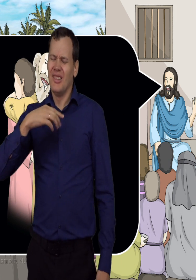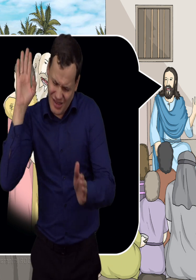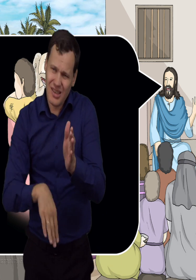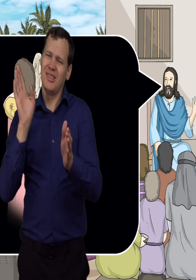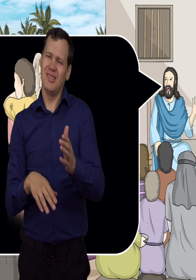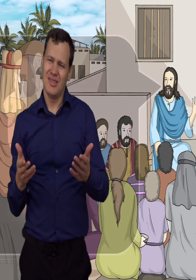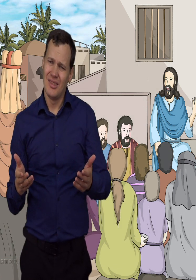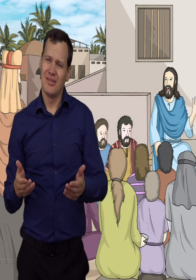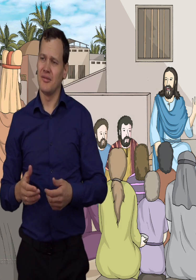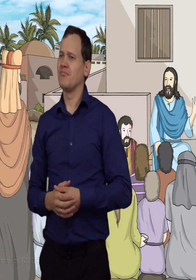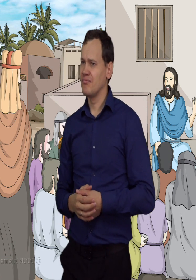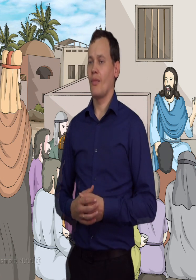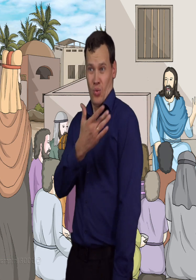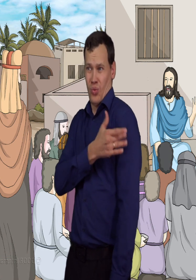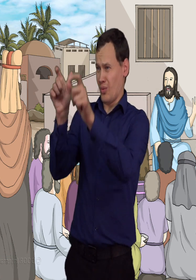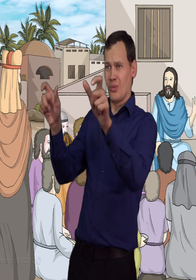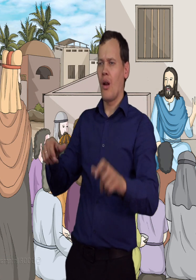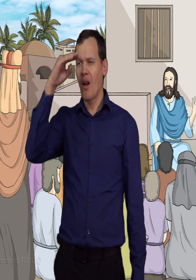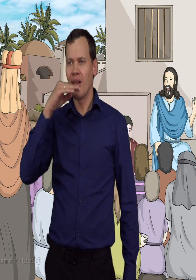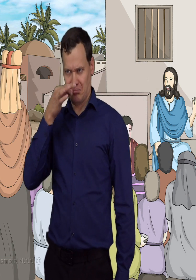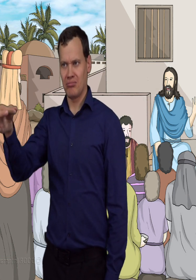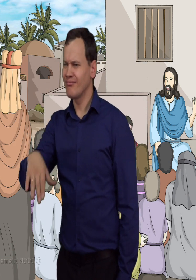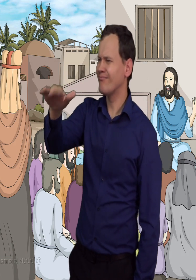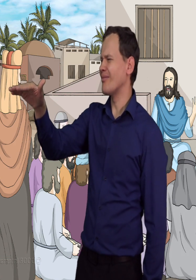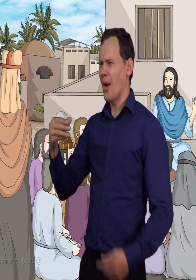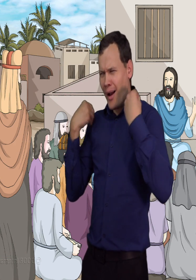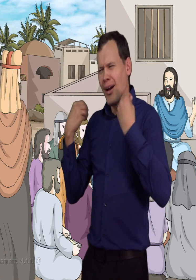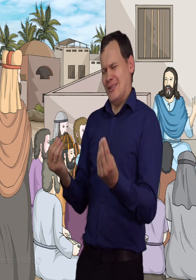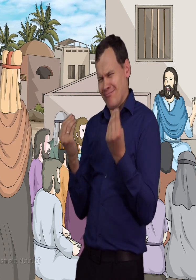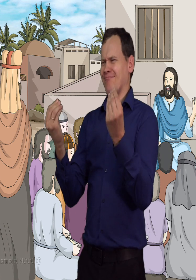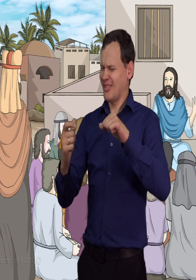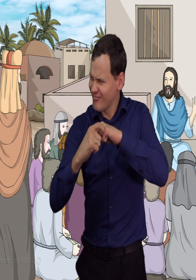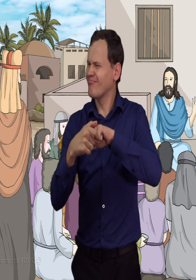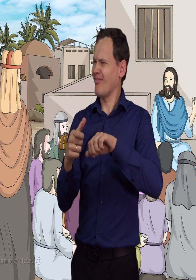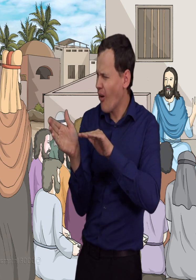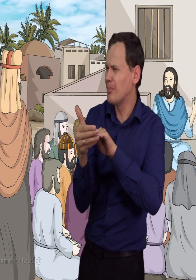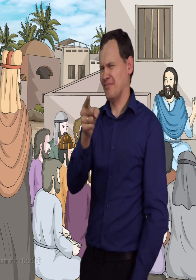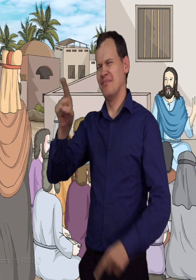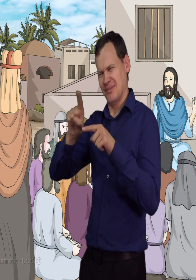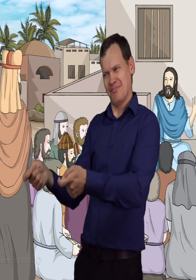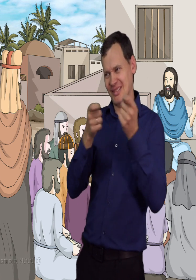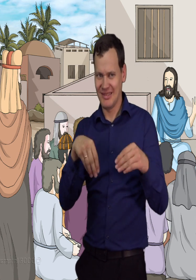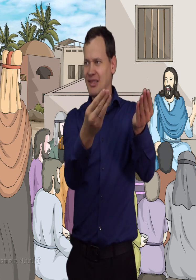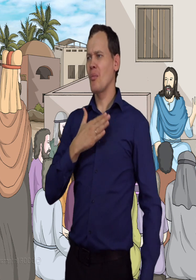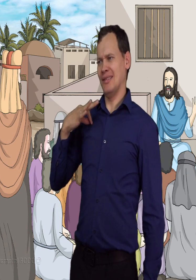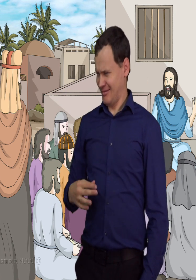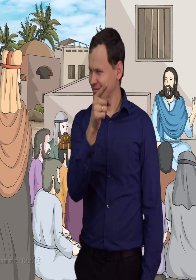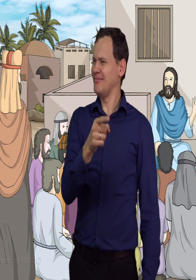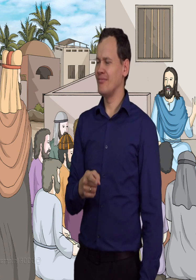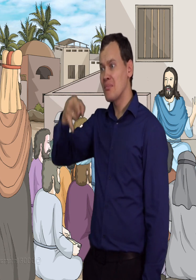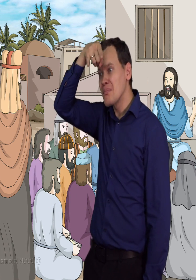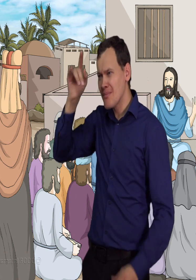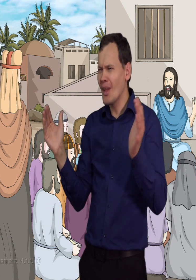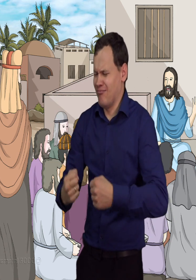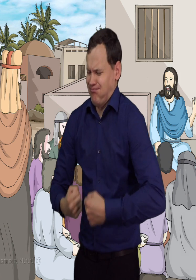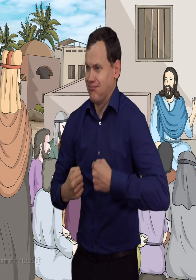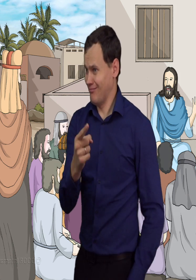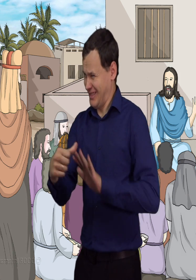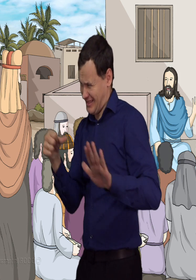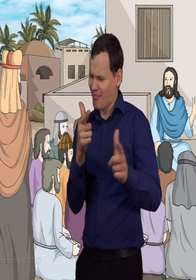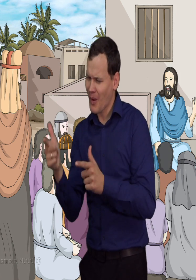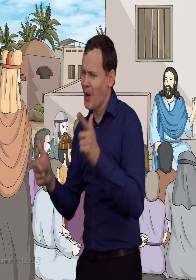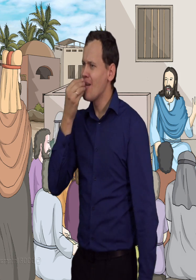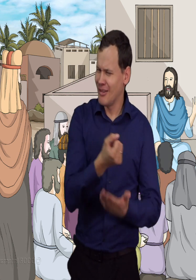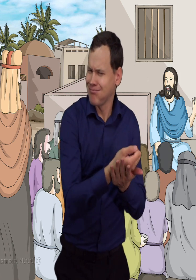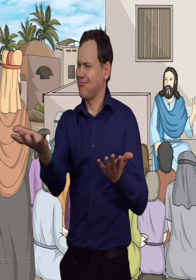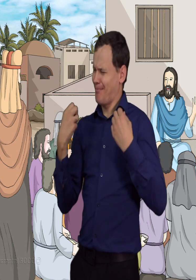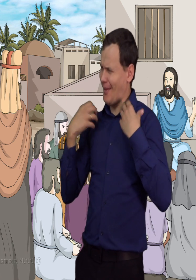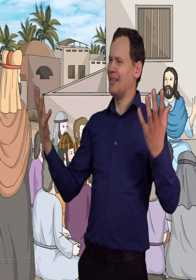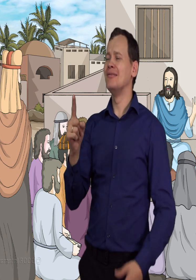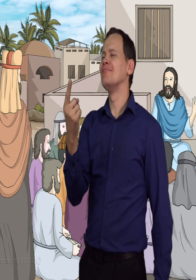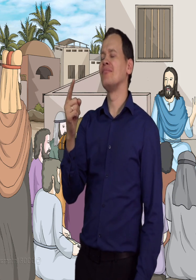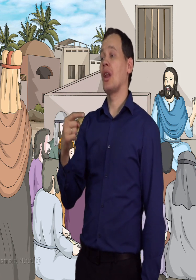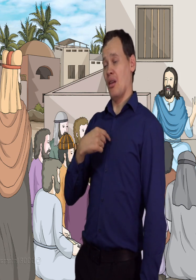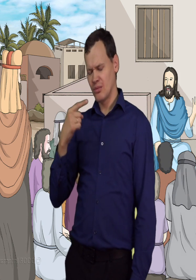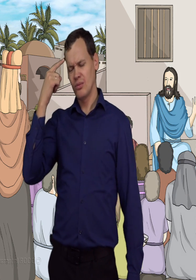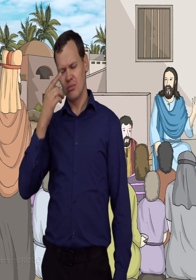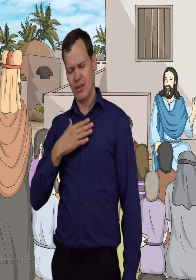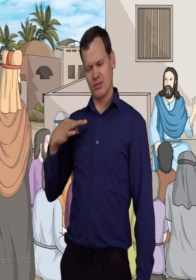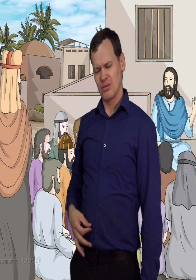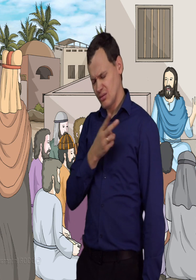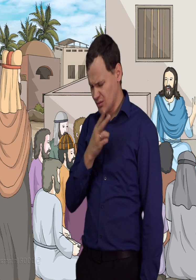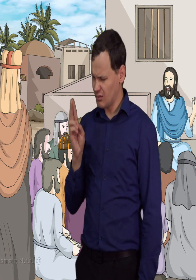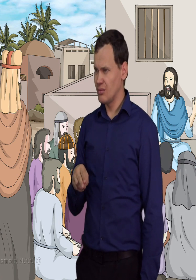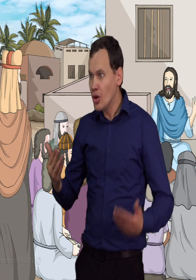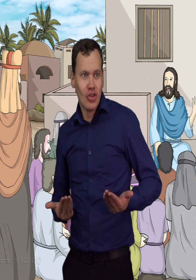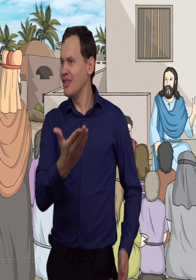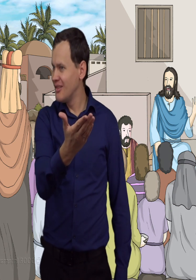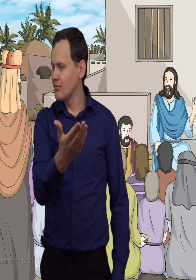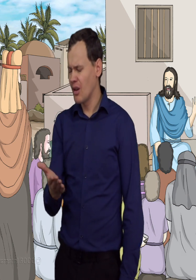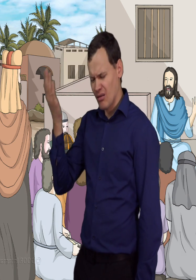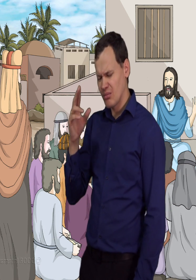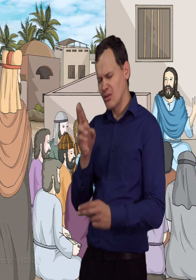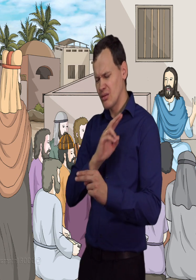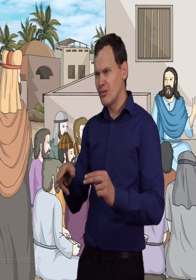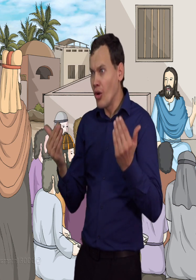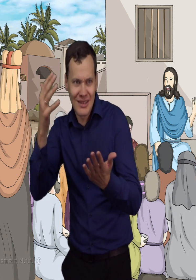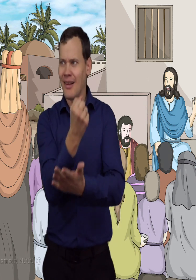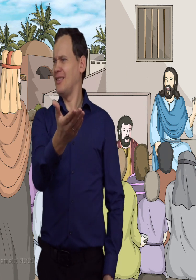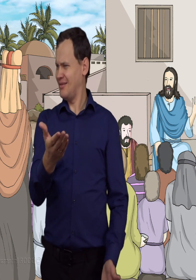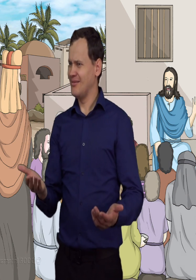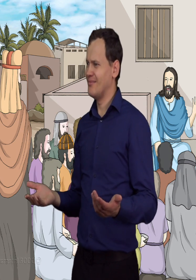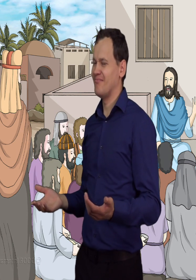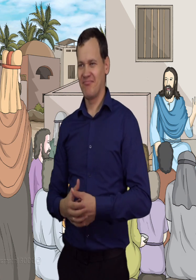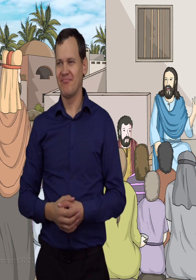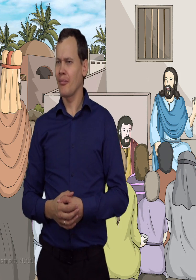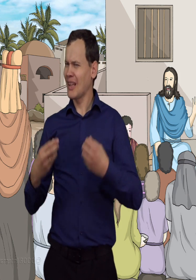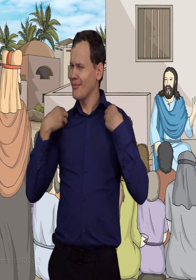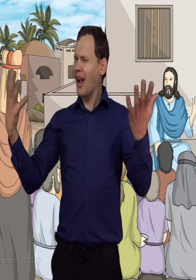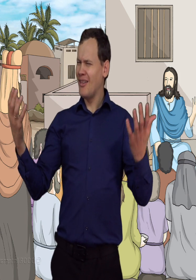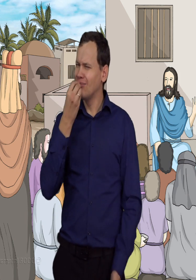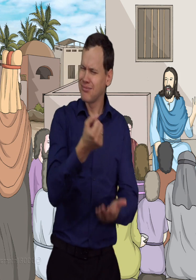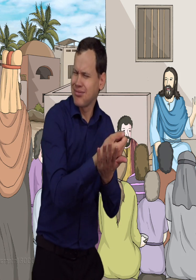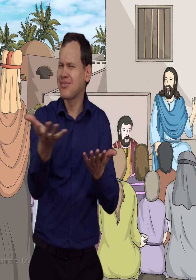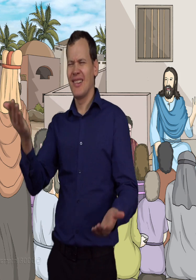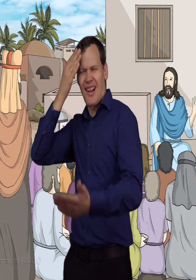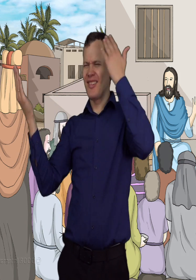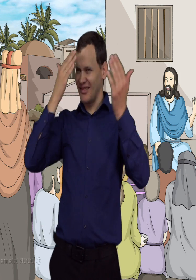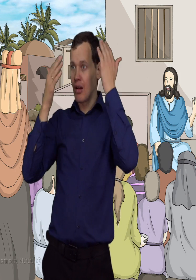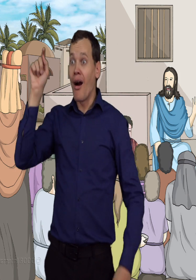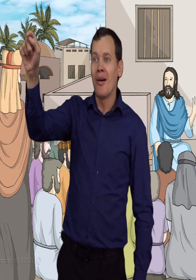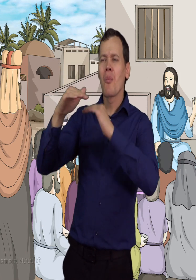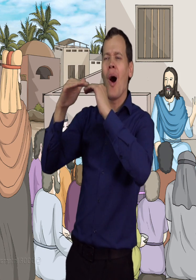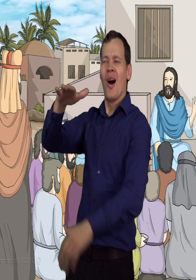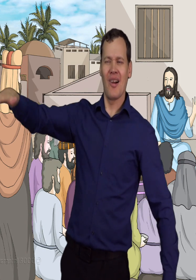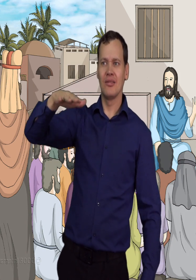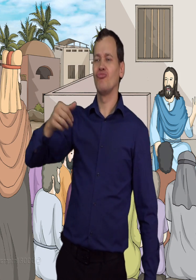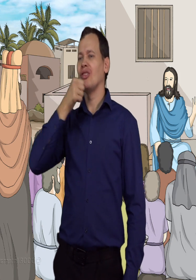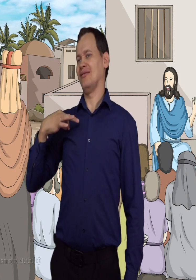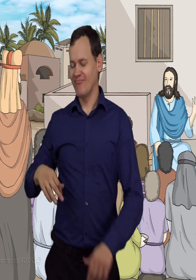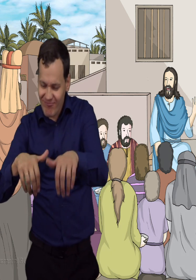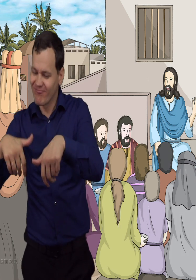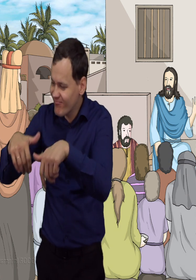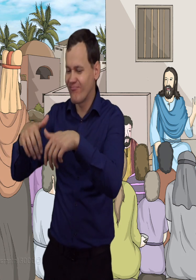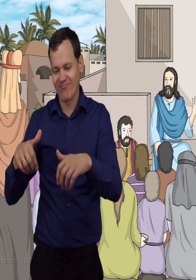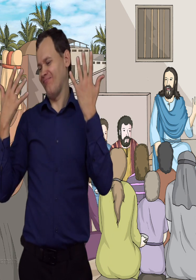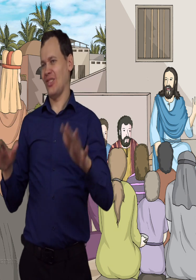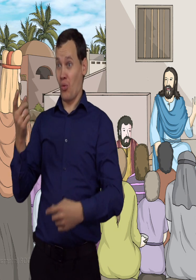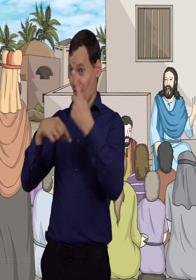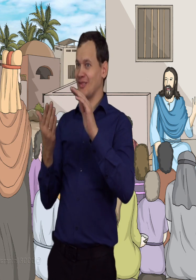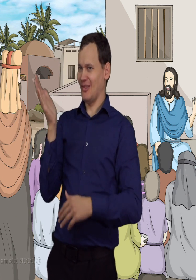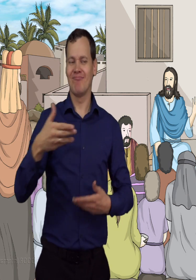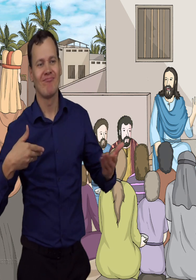Bring the best robe and put it on him. Put a ring on his finger and sandals on his feet. Bring the fattened calf and kill it. Let us feast and celebrate. For this son of mine was dead and is alive again!